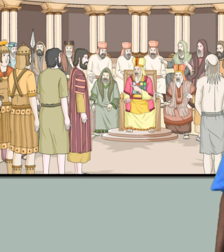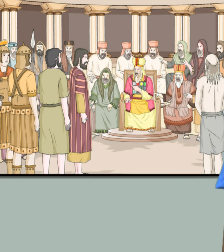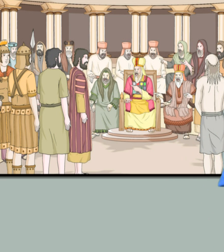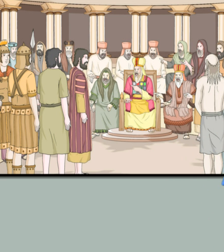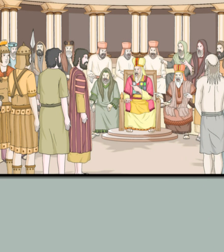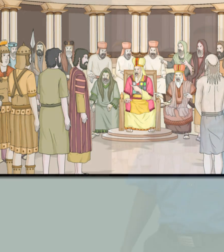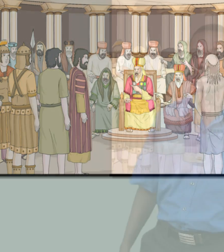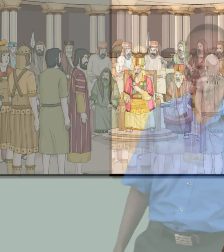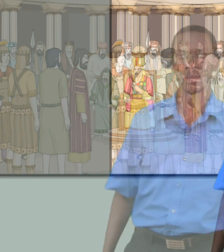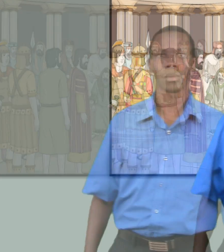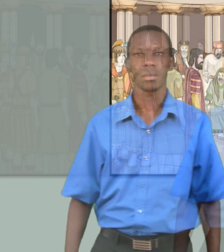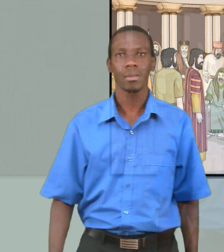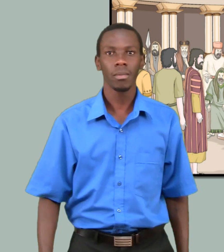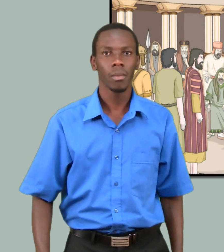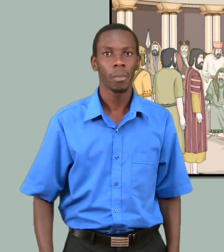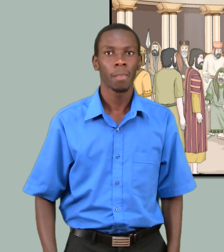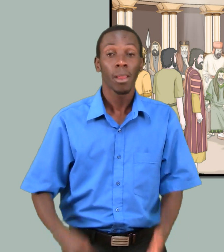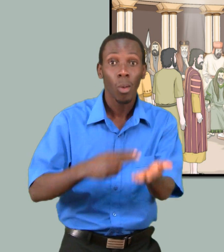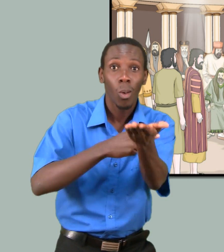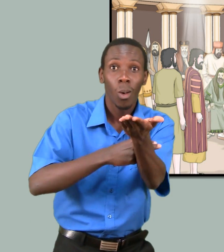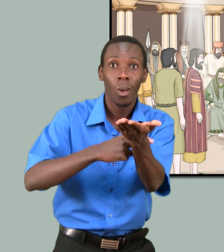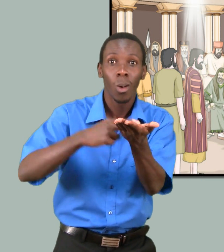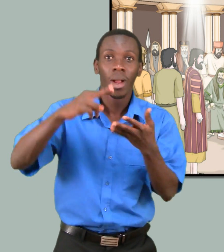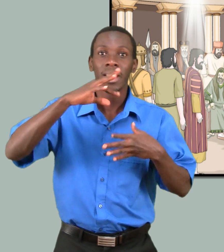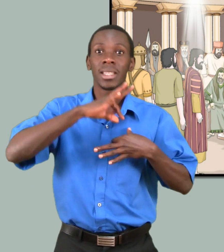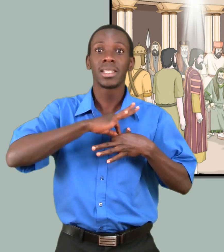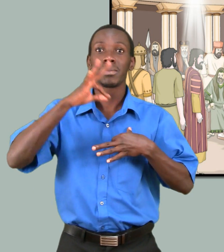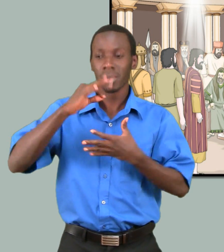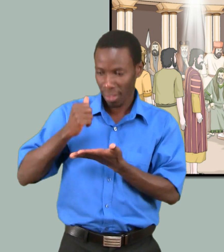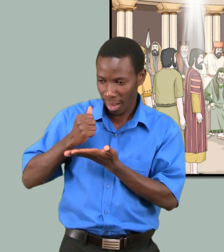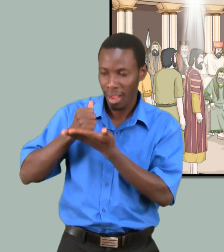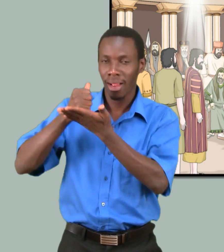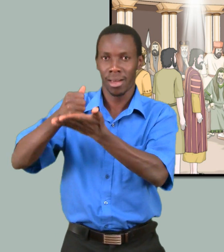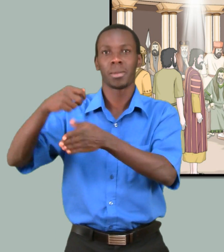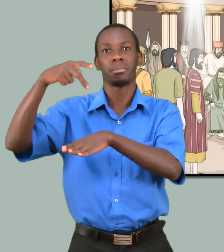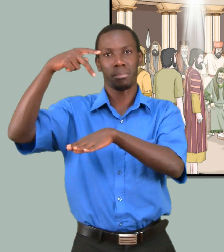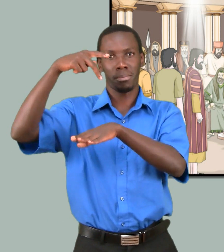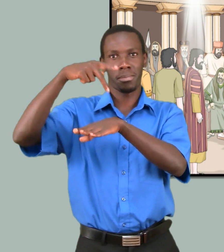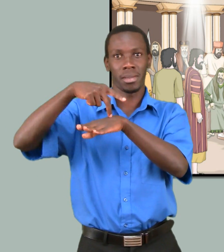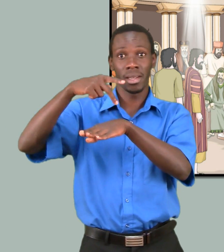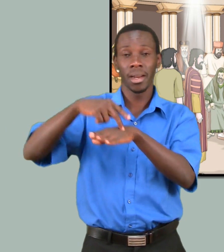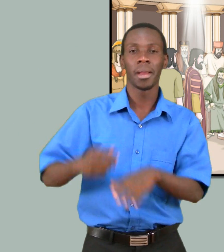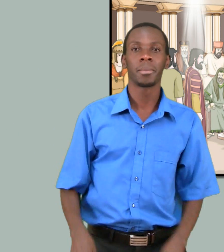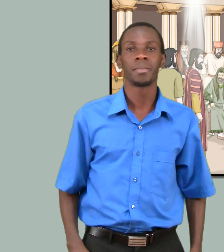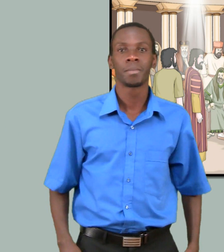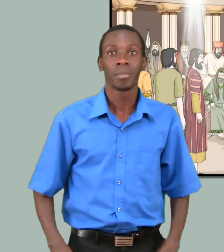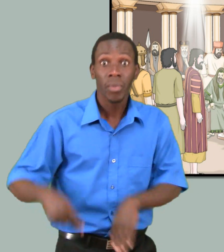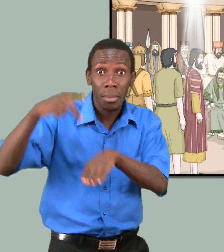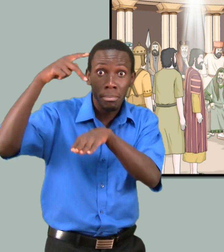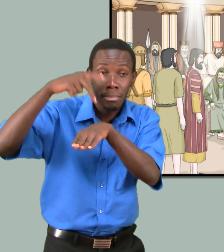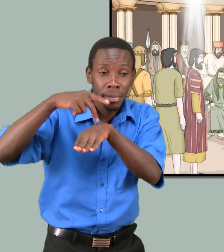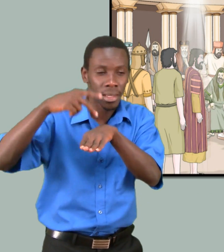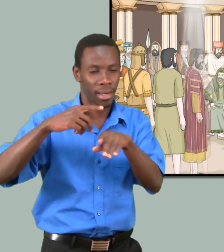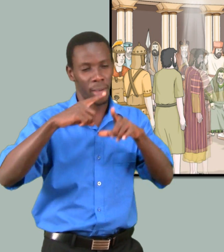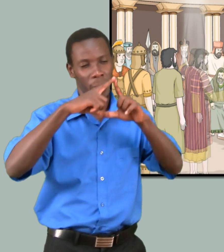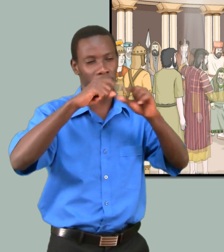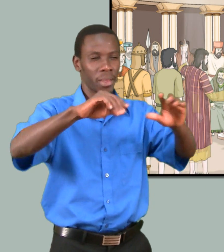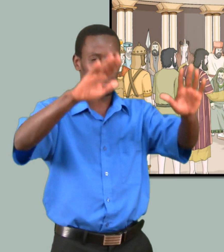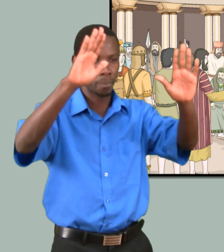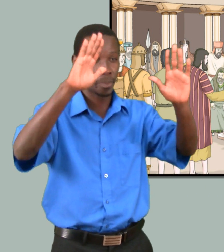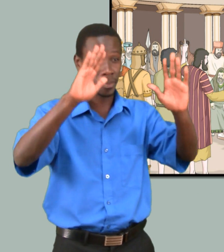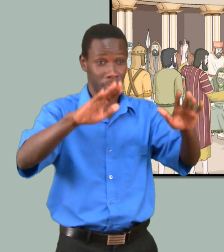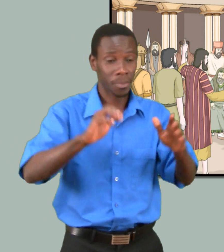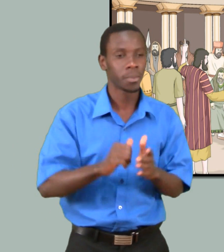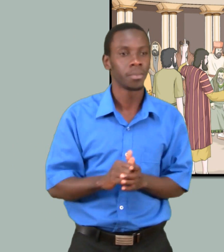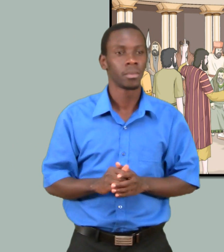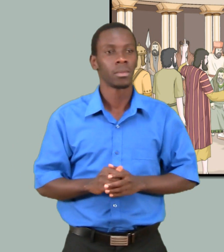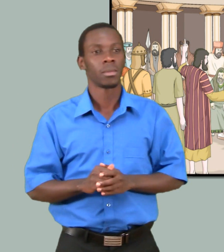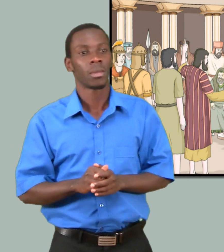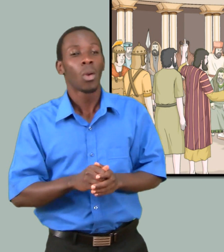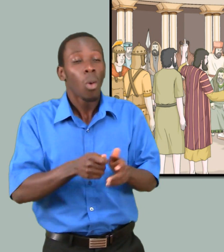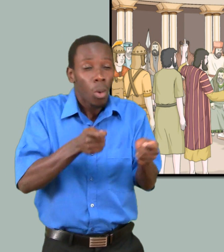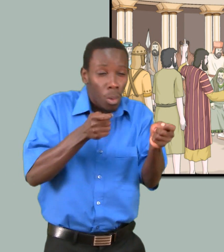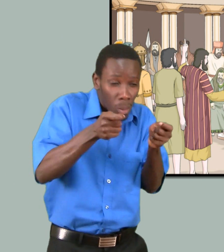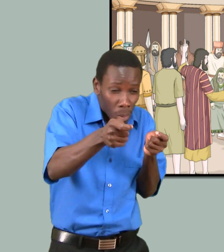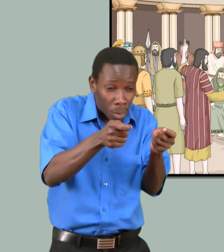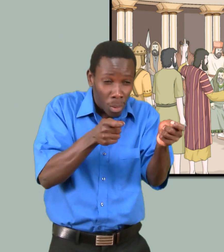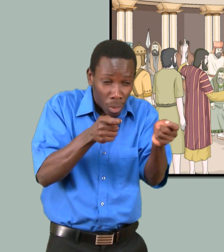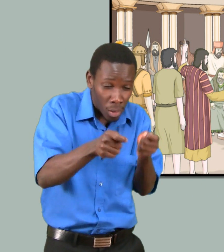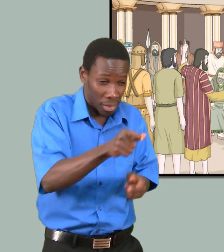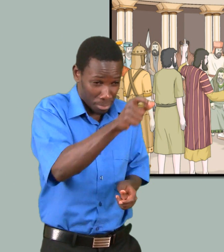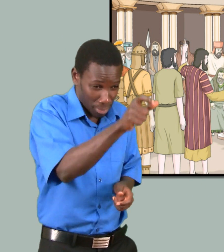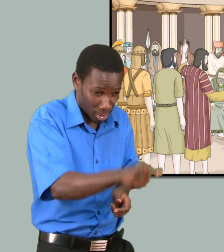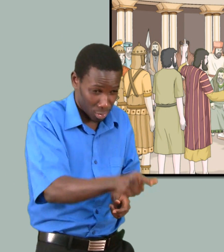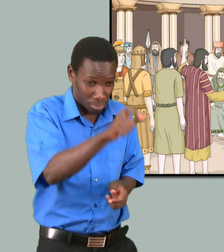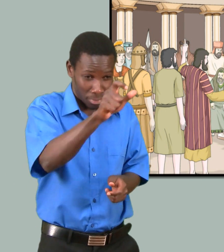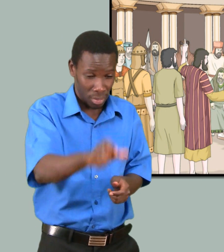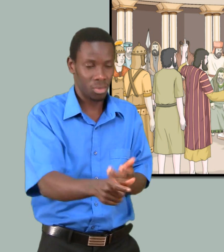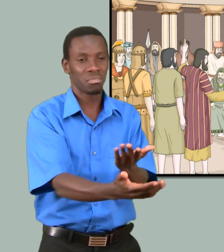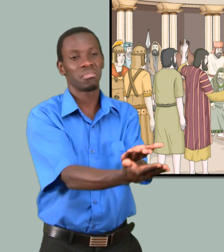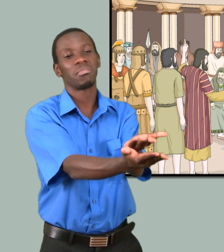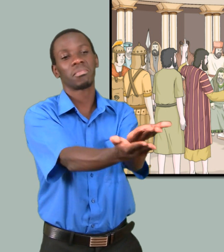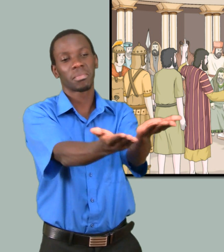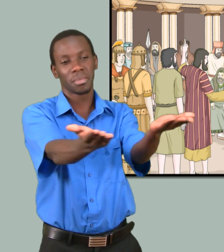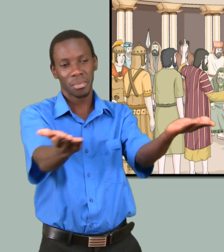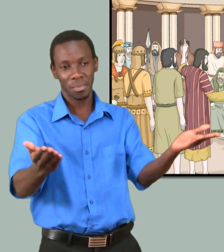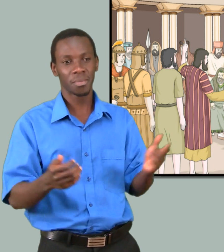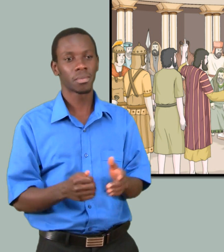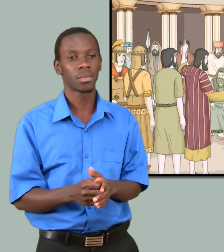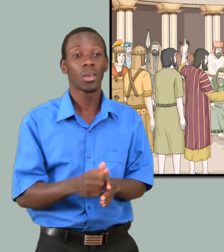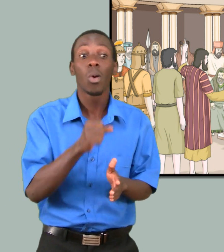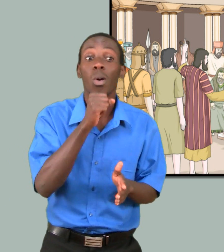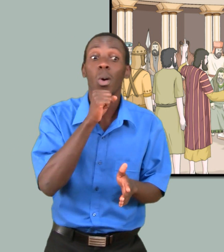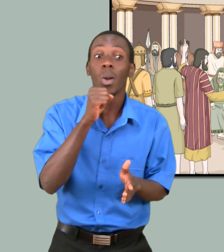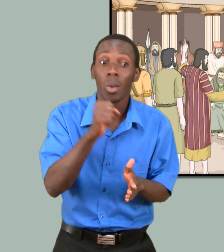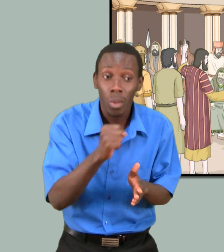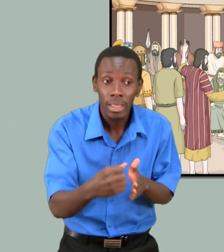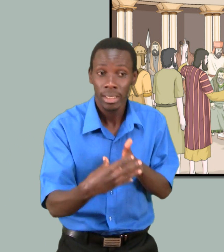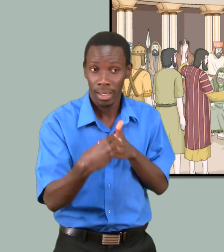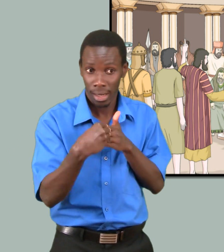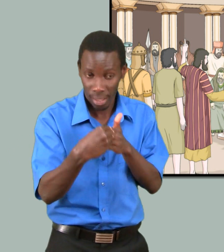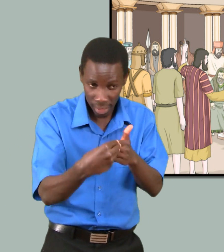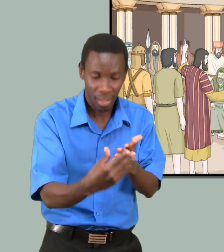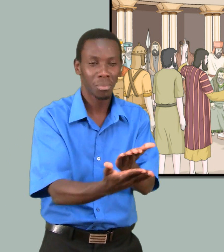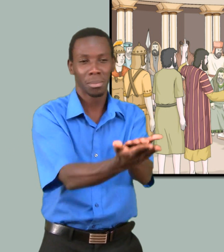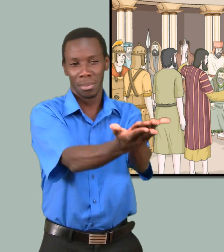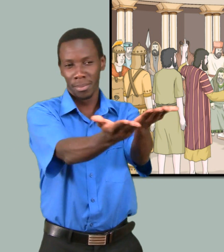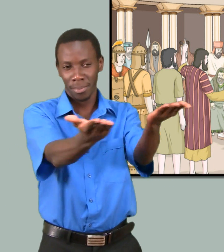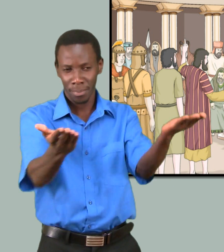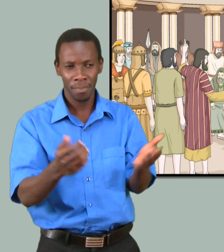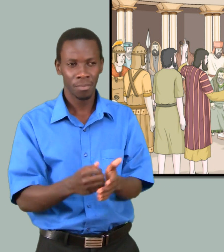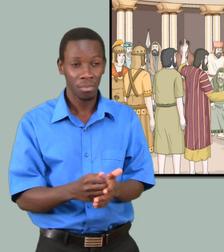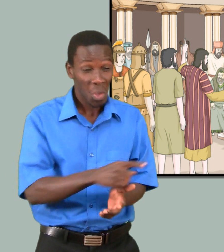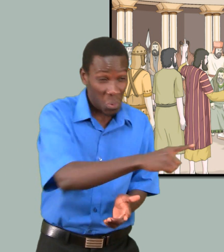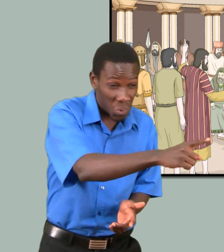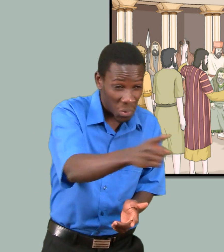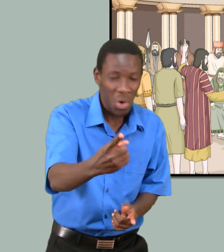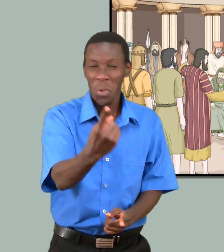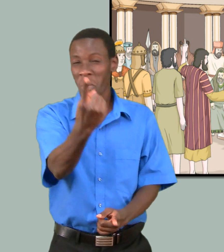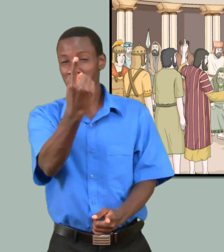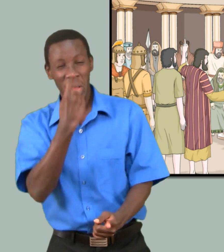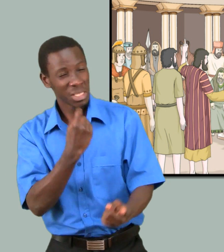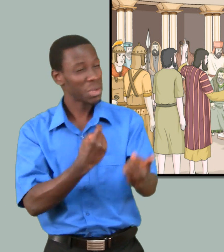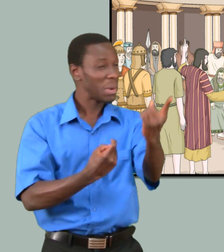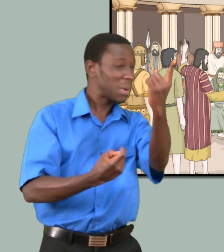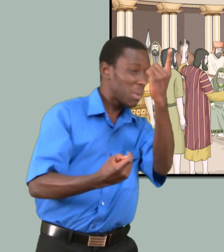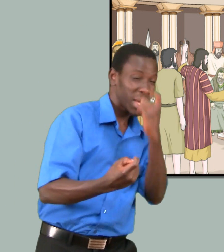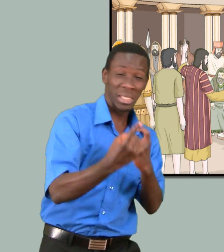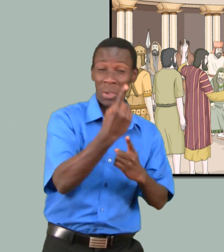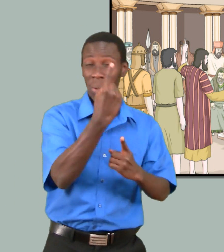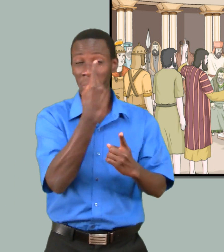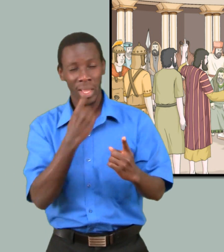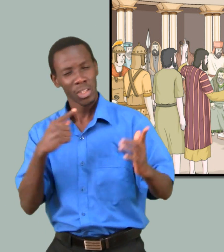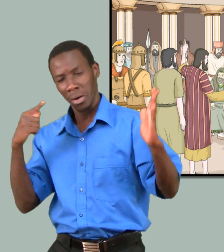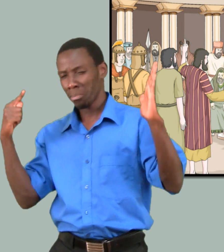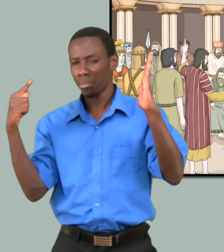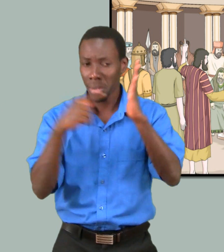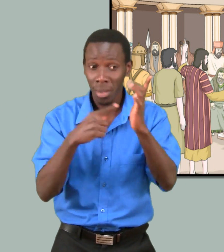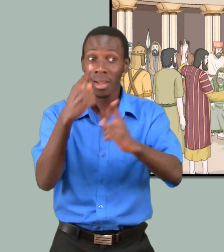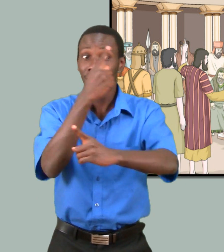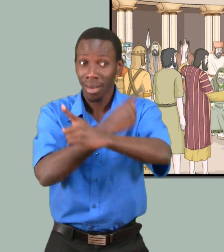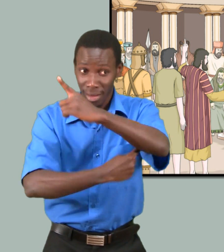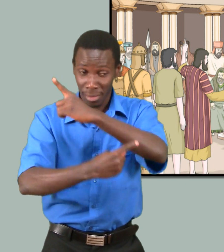Then Peter, filled with the Holy Spirit, said to them, “Rulers and elders of the people!